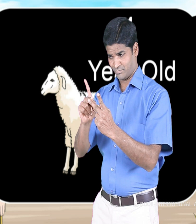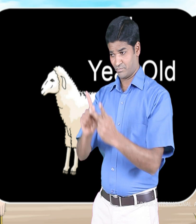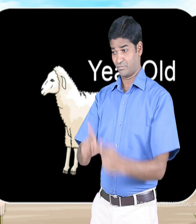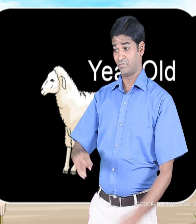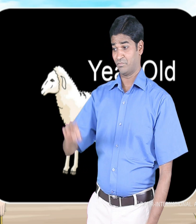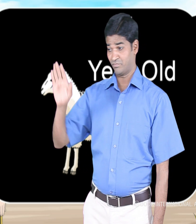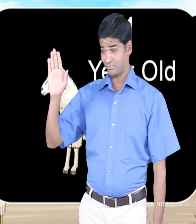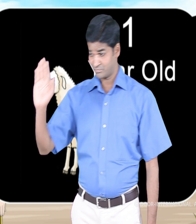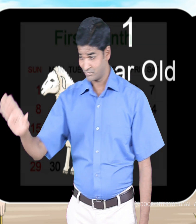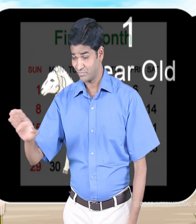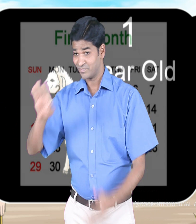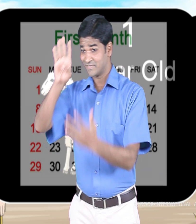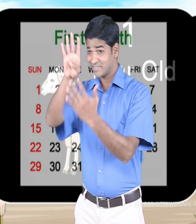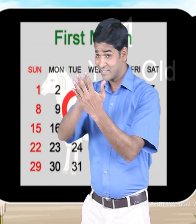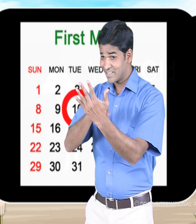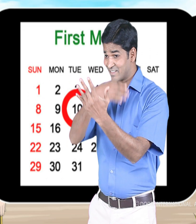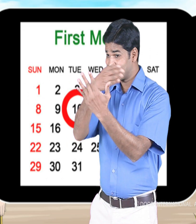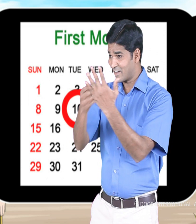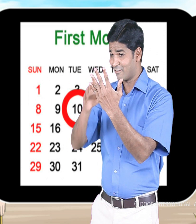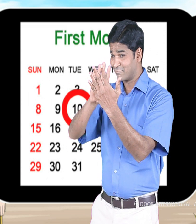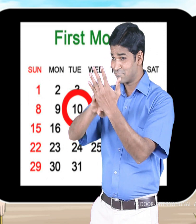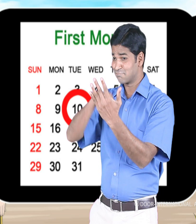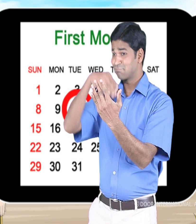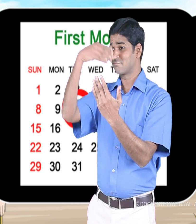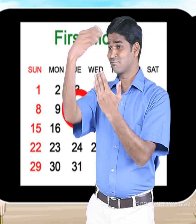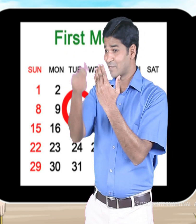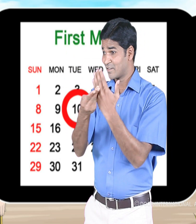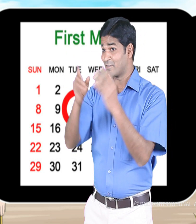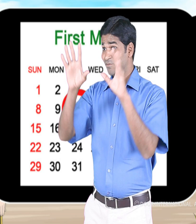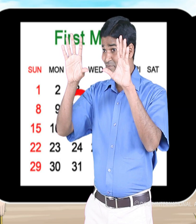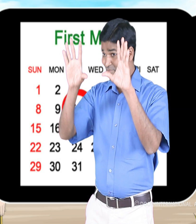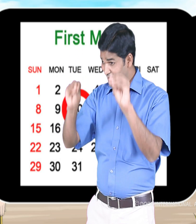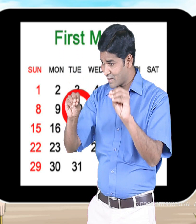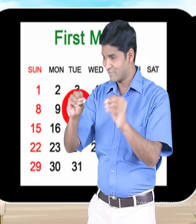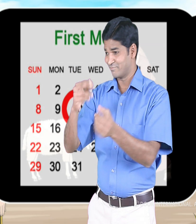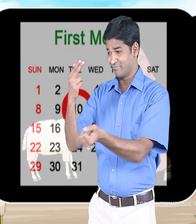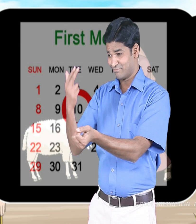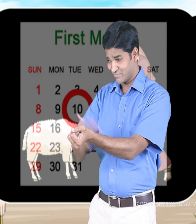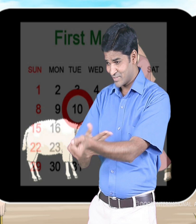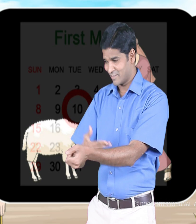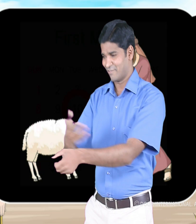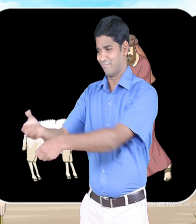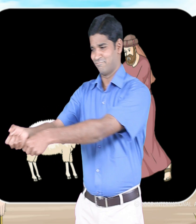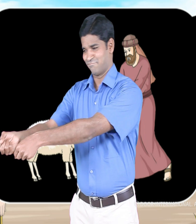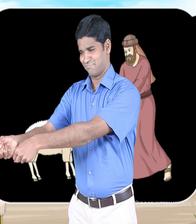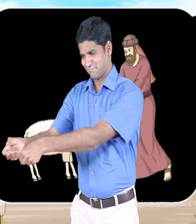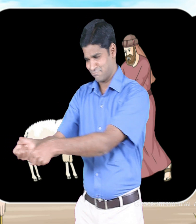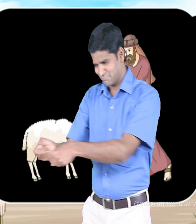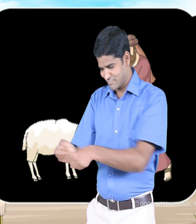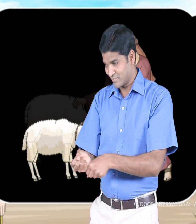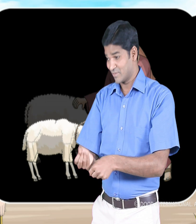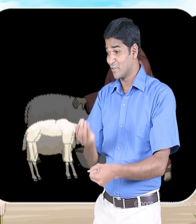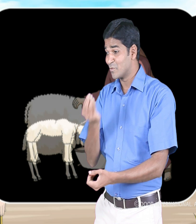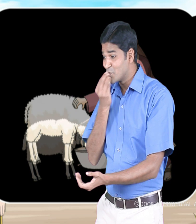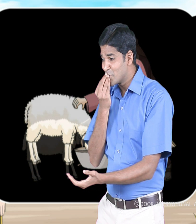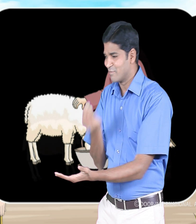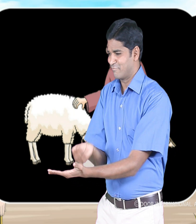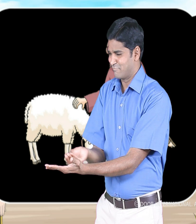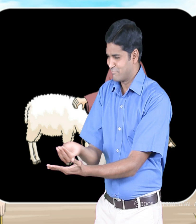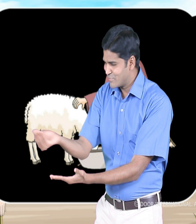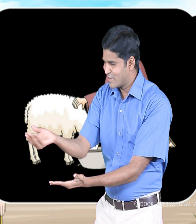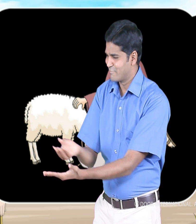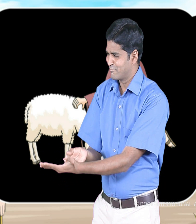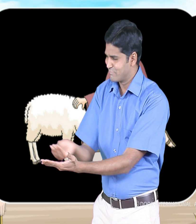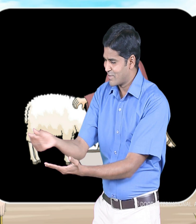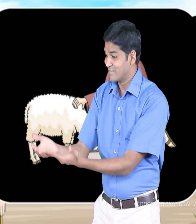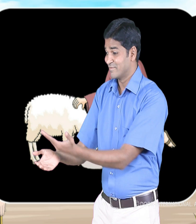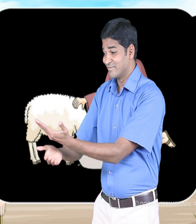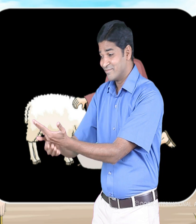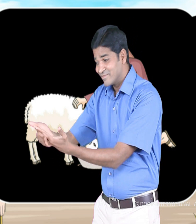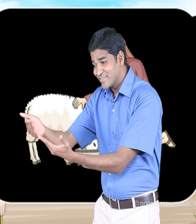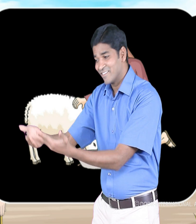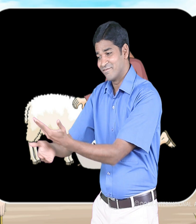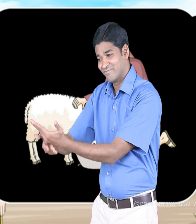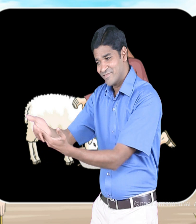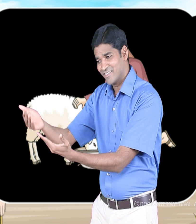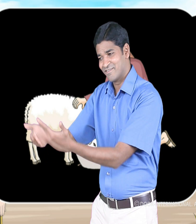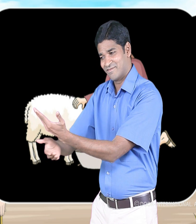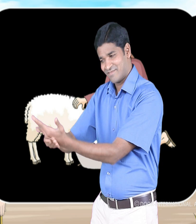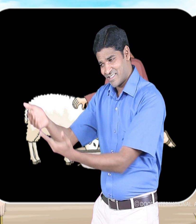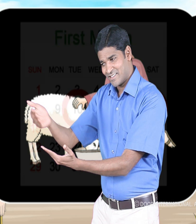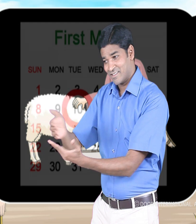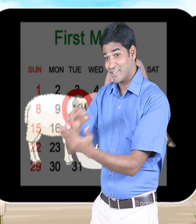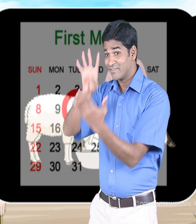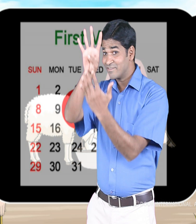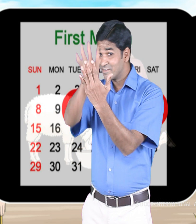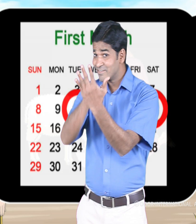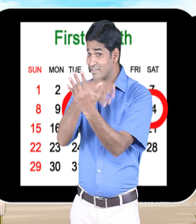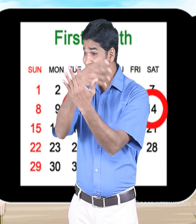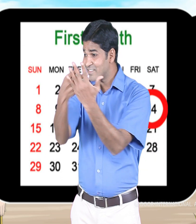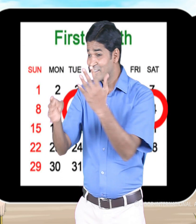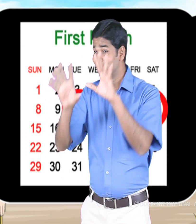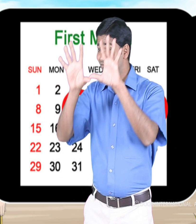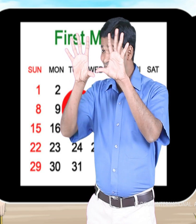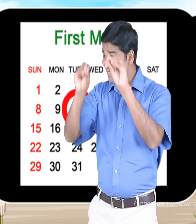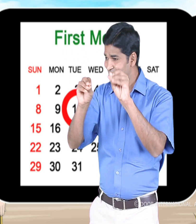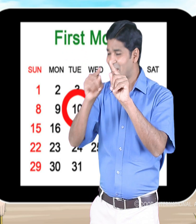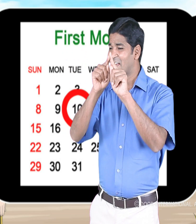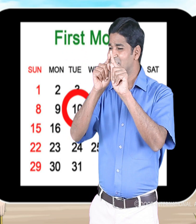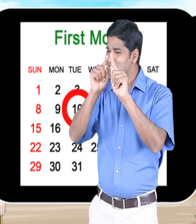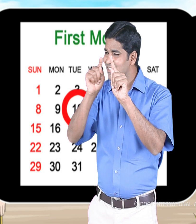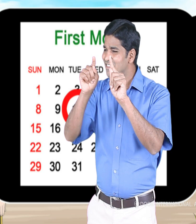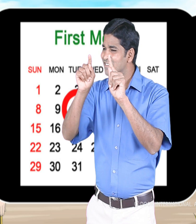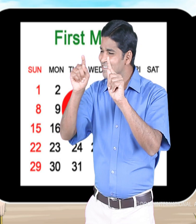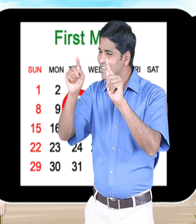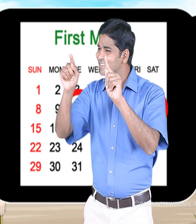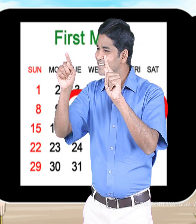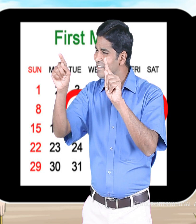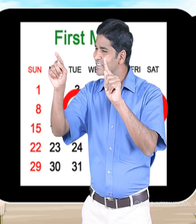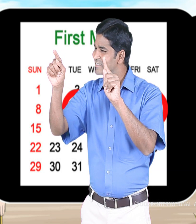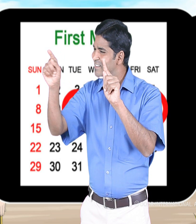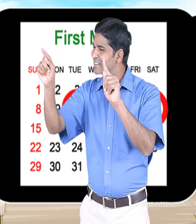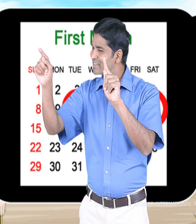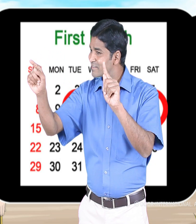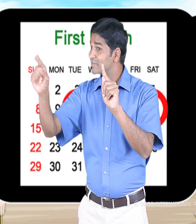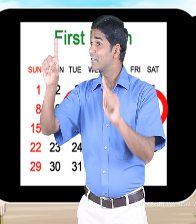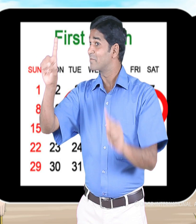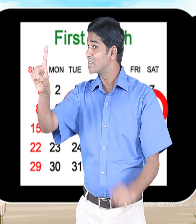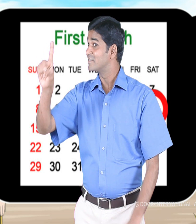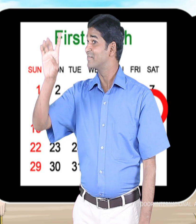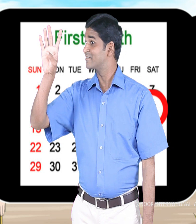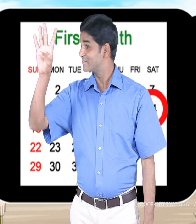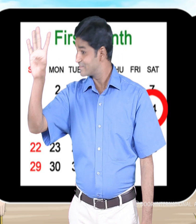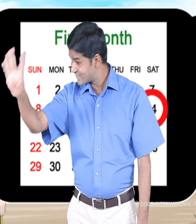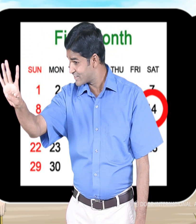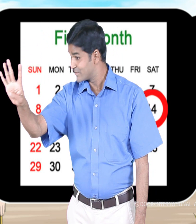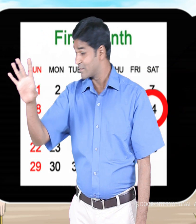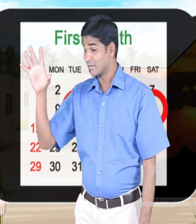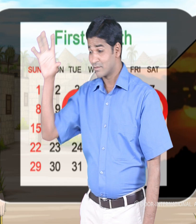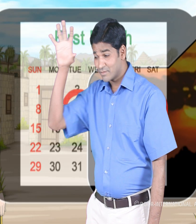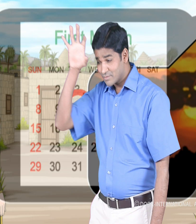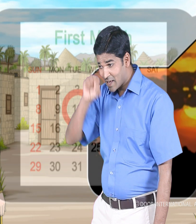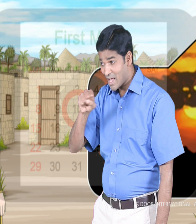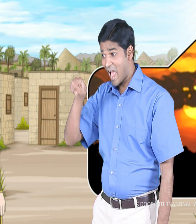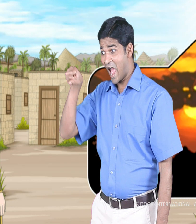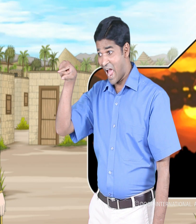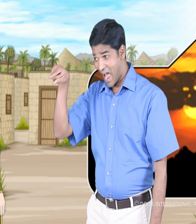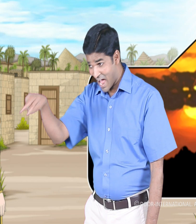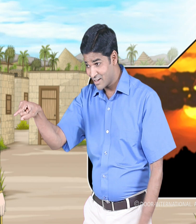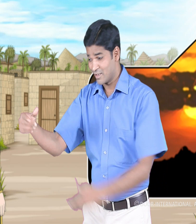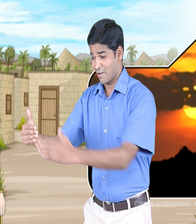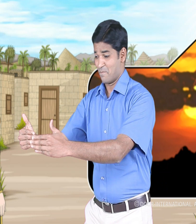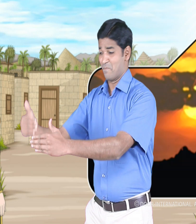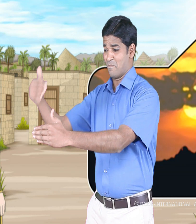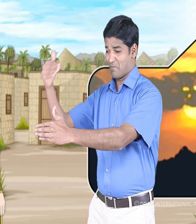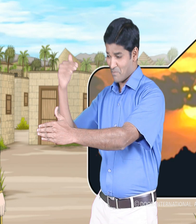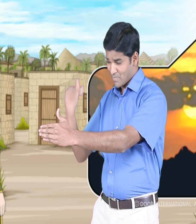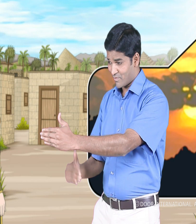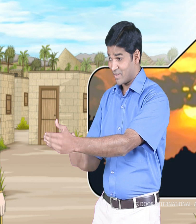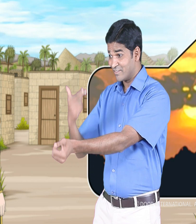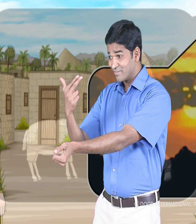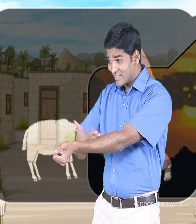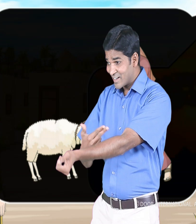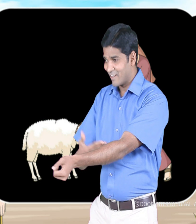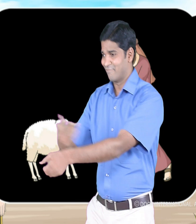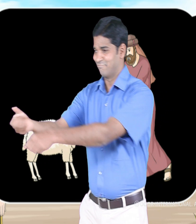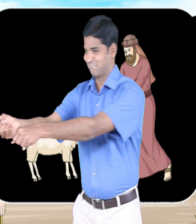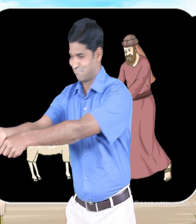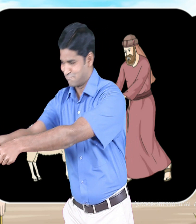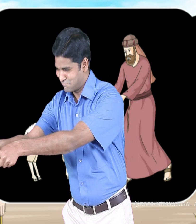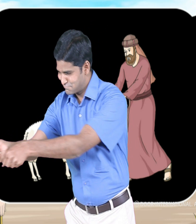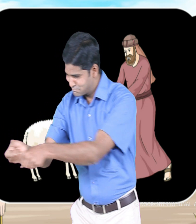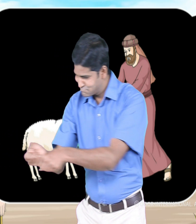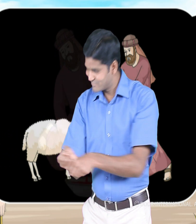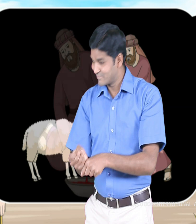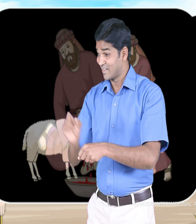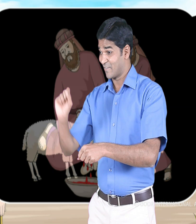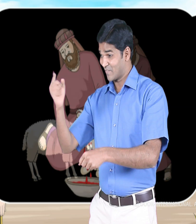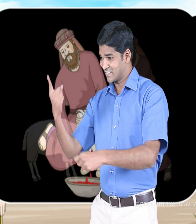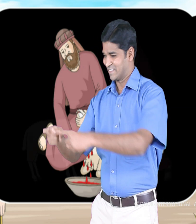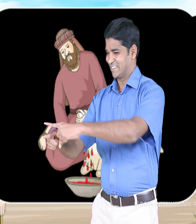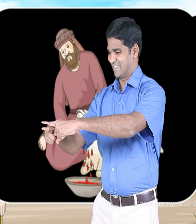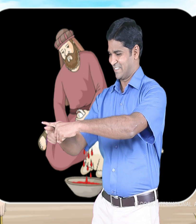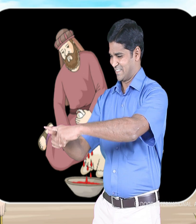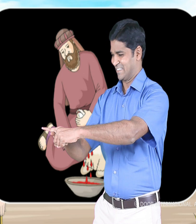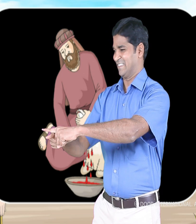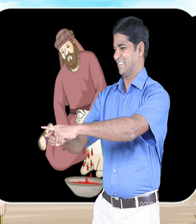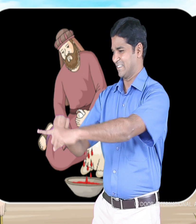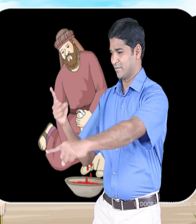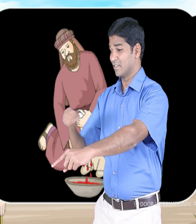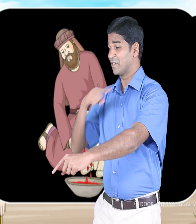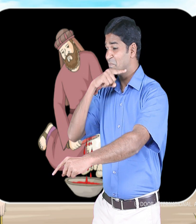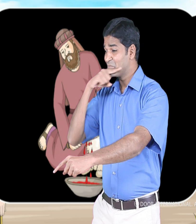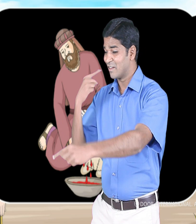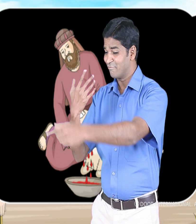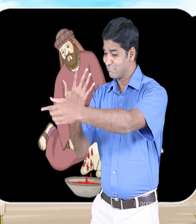You must keep it until the fourteenth day of the month, when the whole assembly of the congregation of Israel will slaughter the animals at twilight.